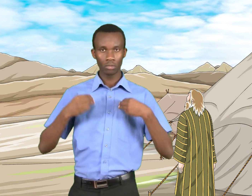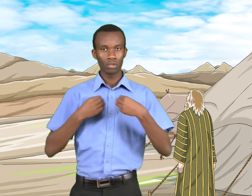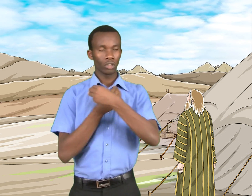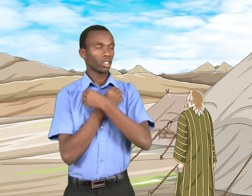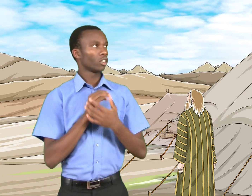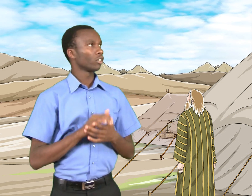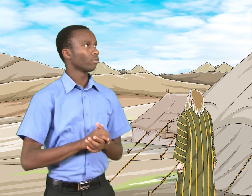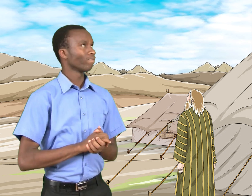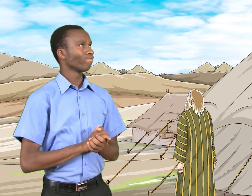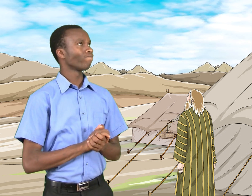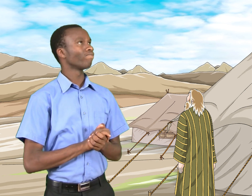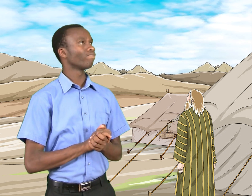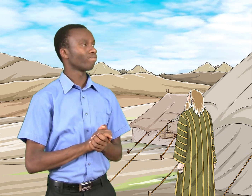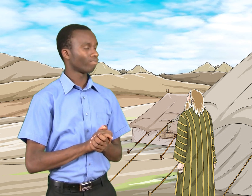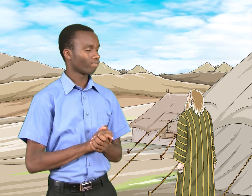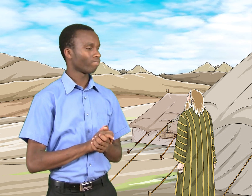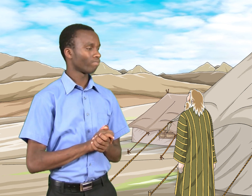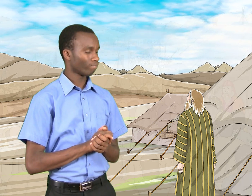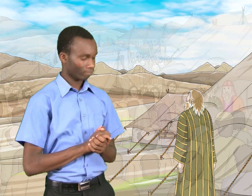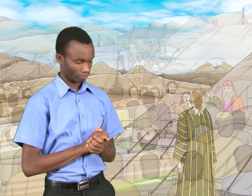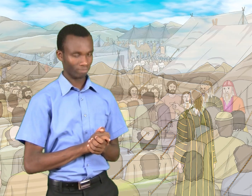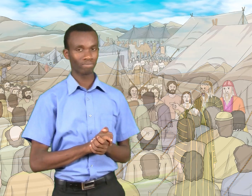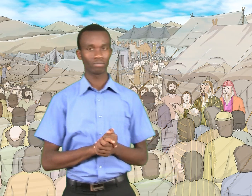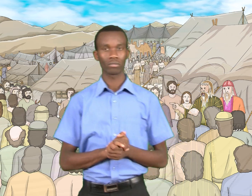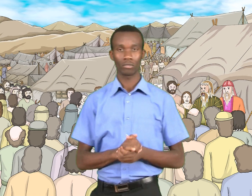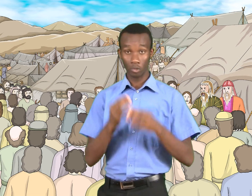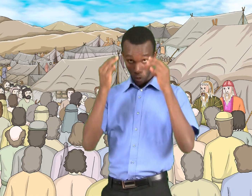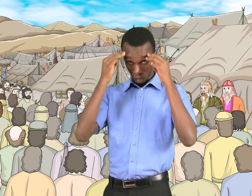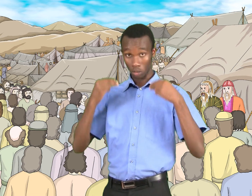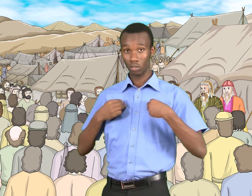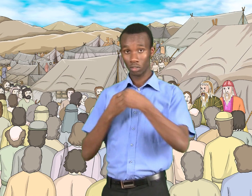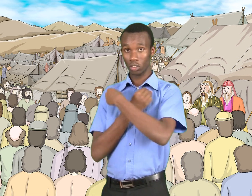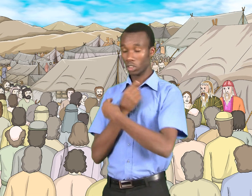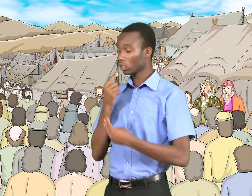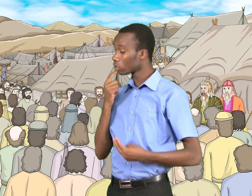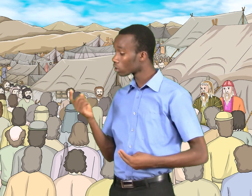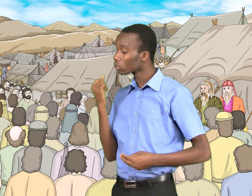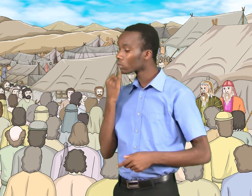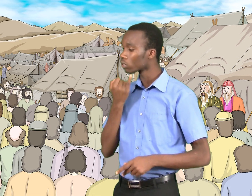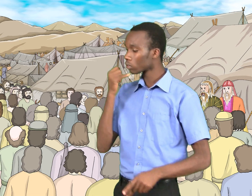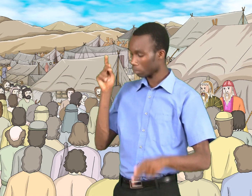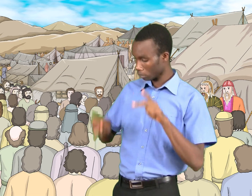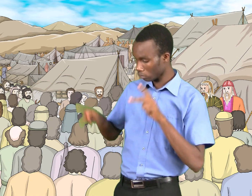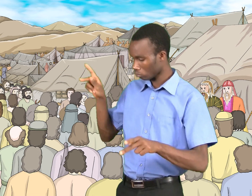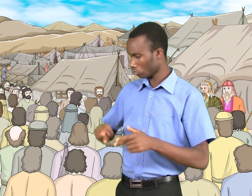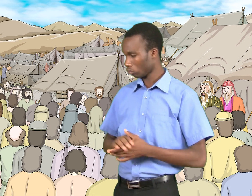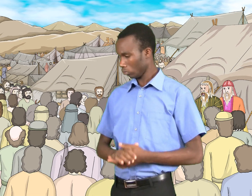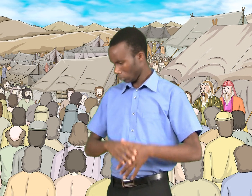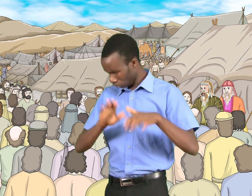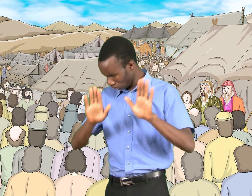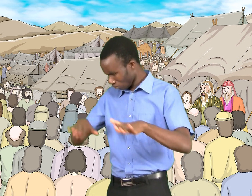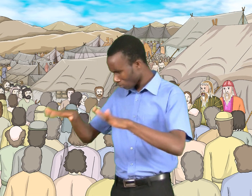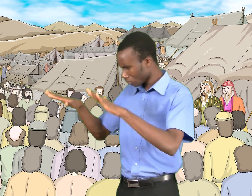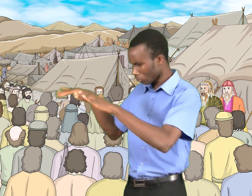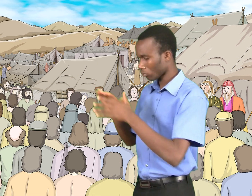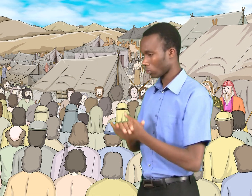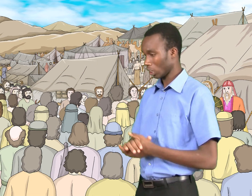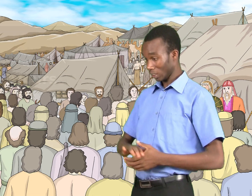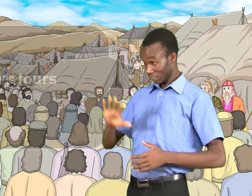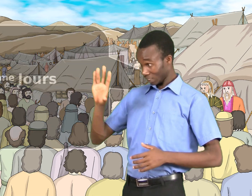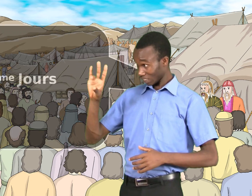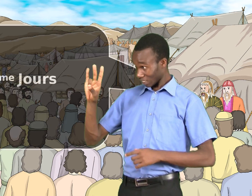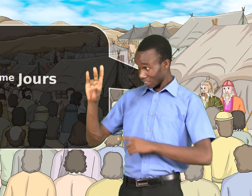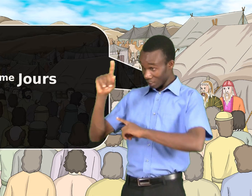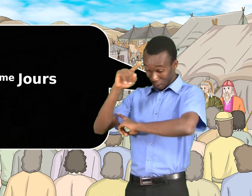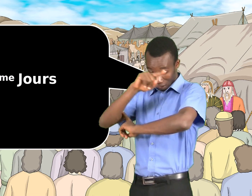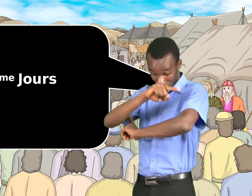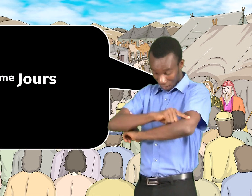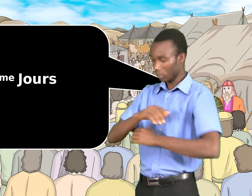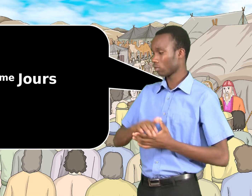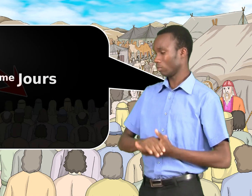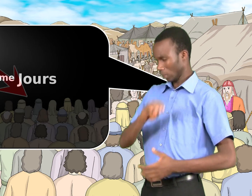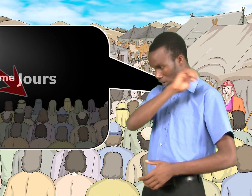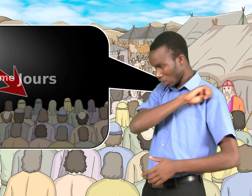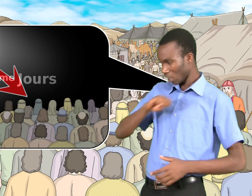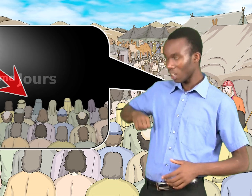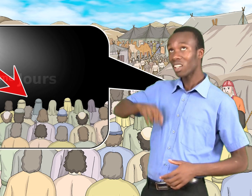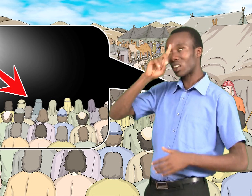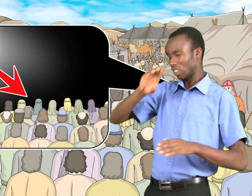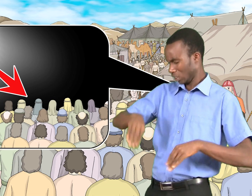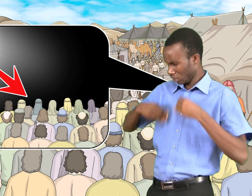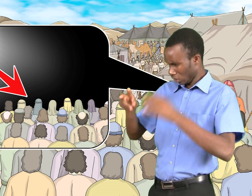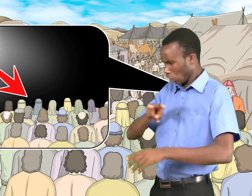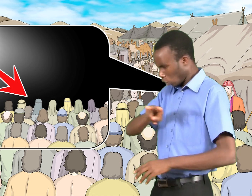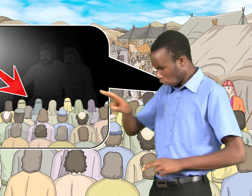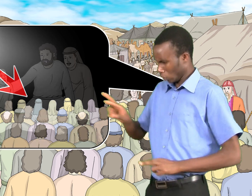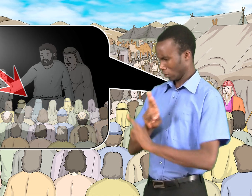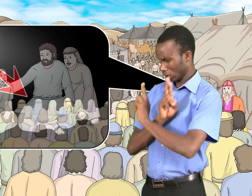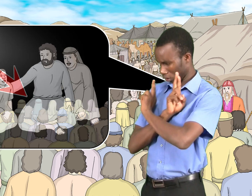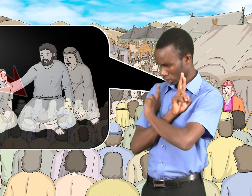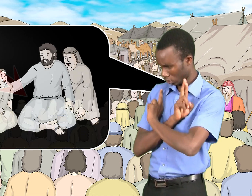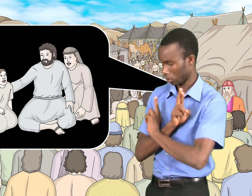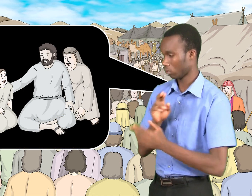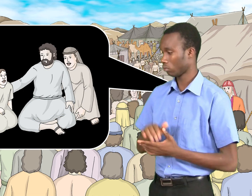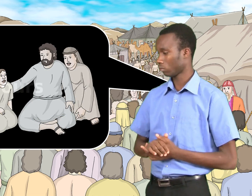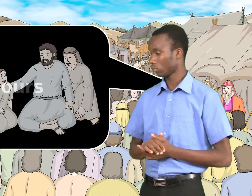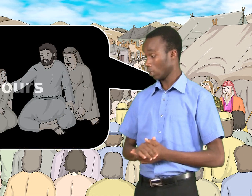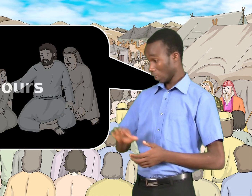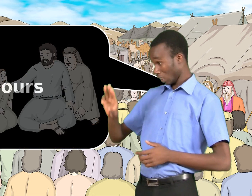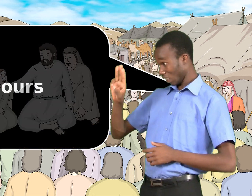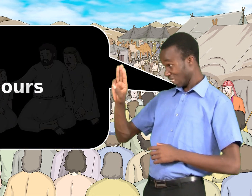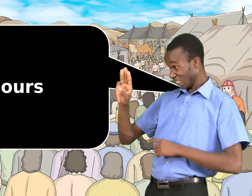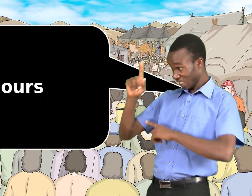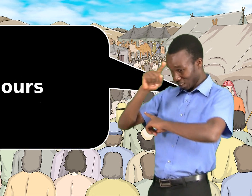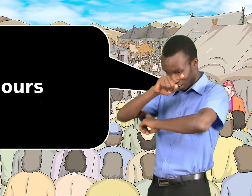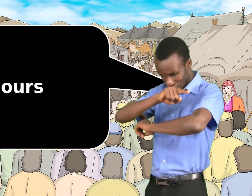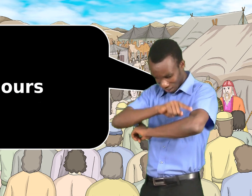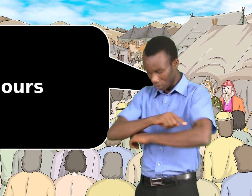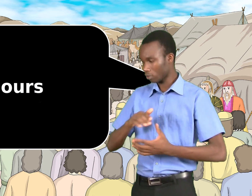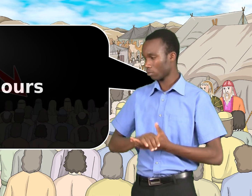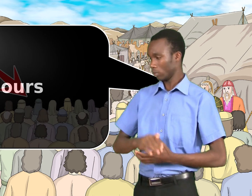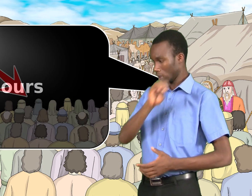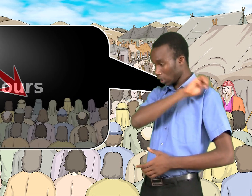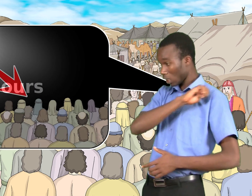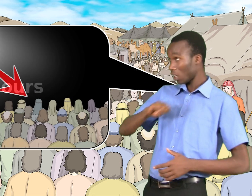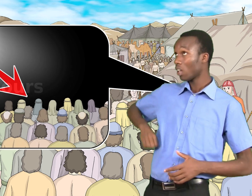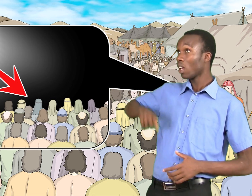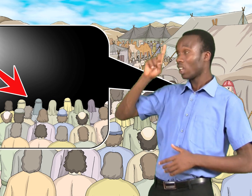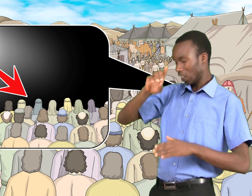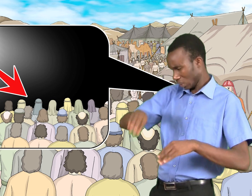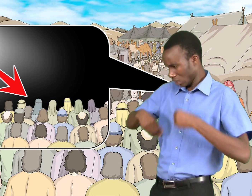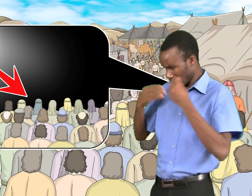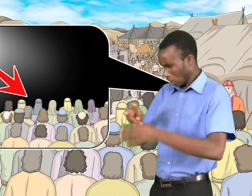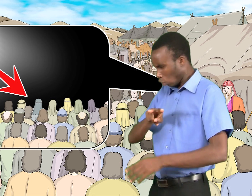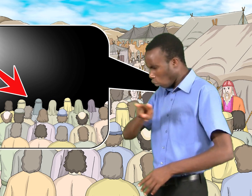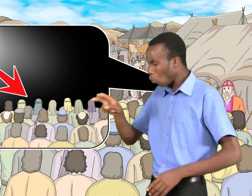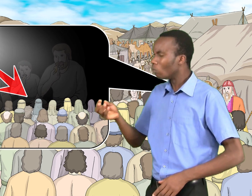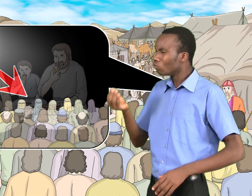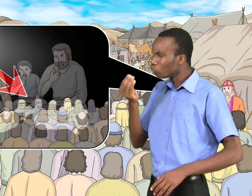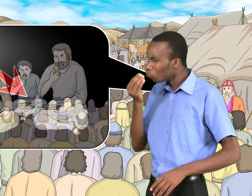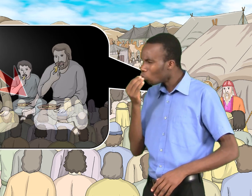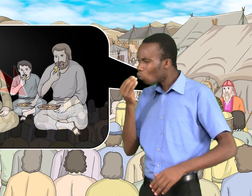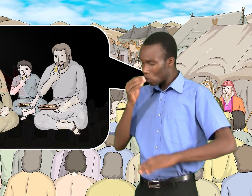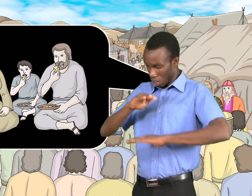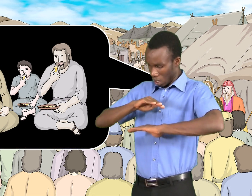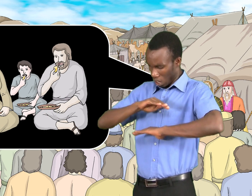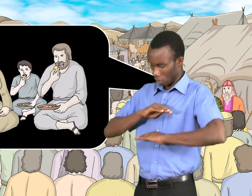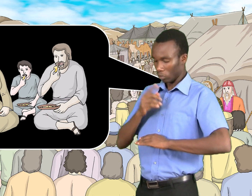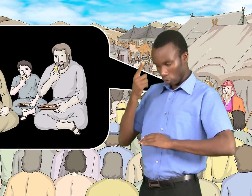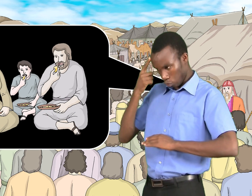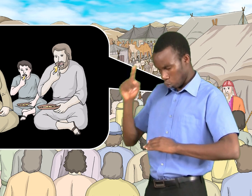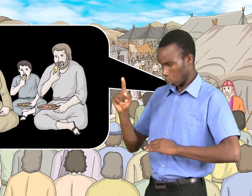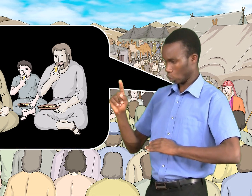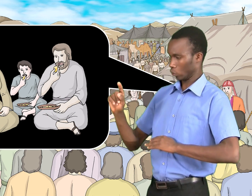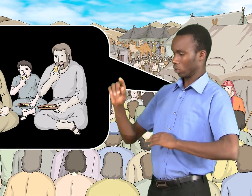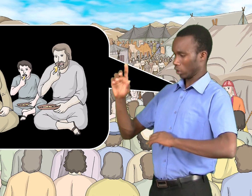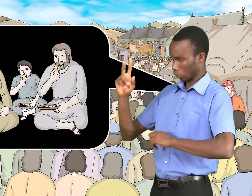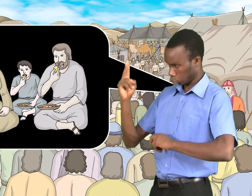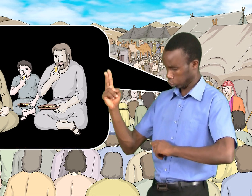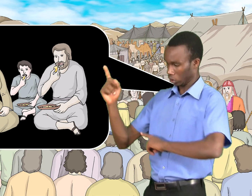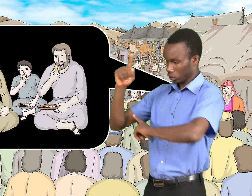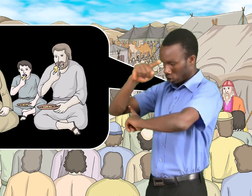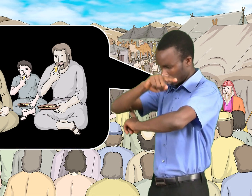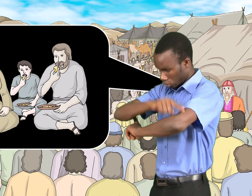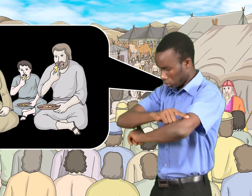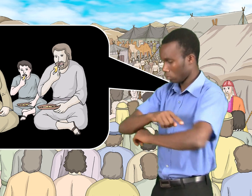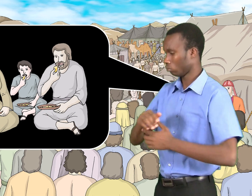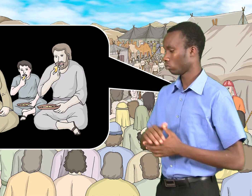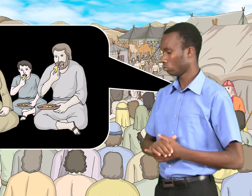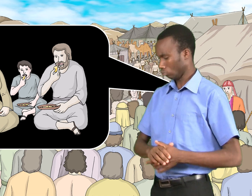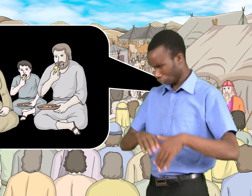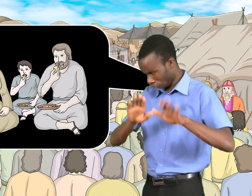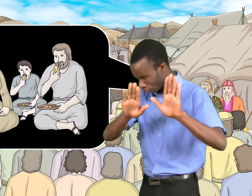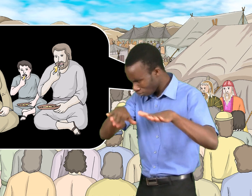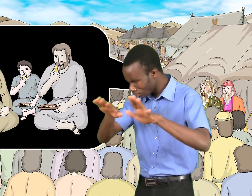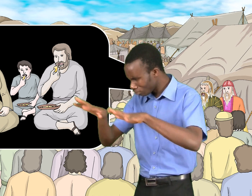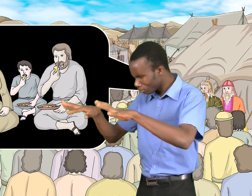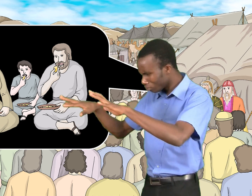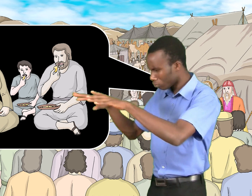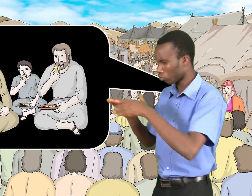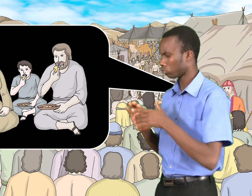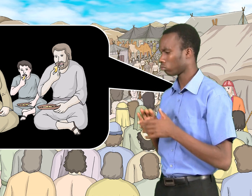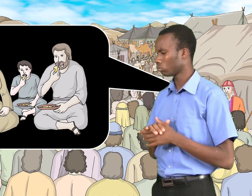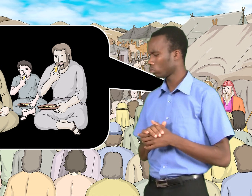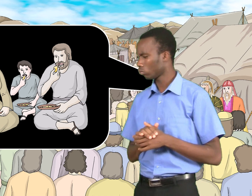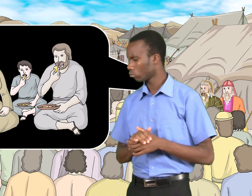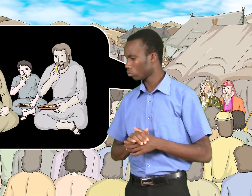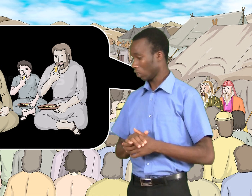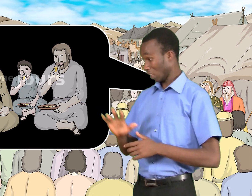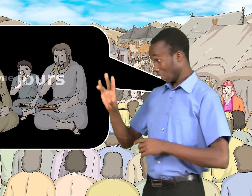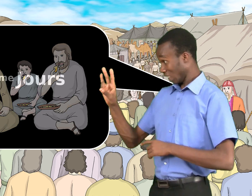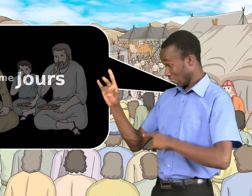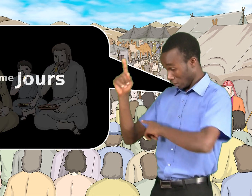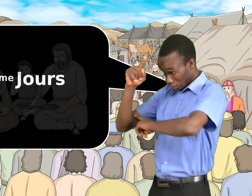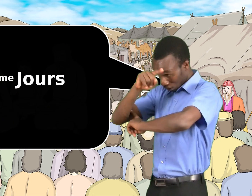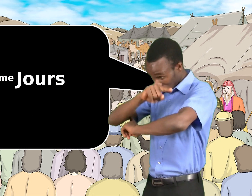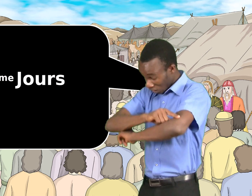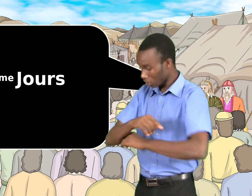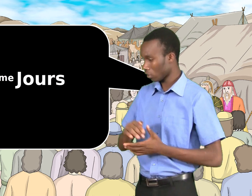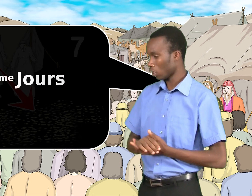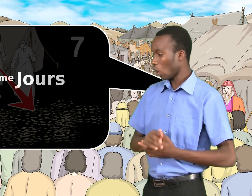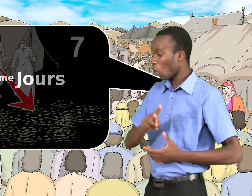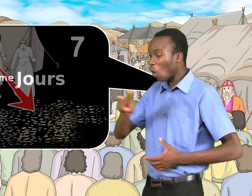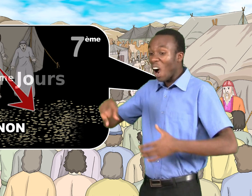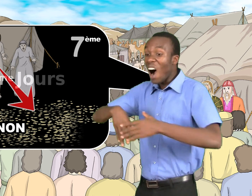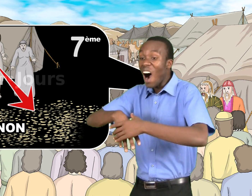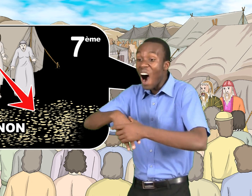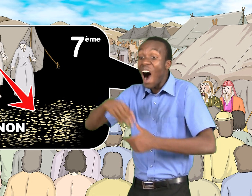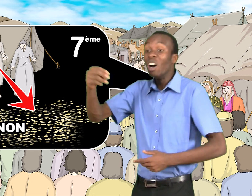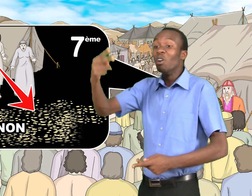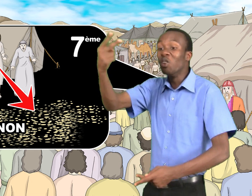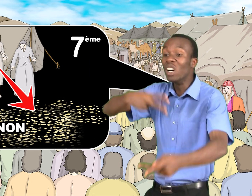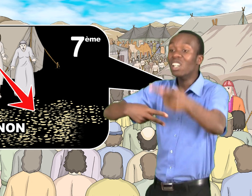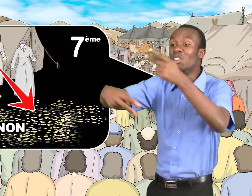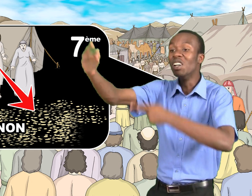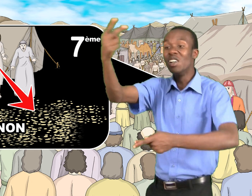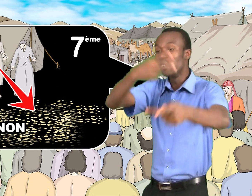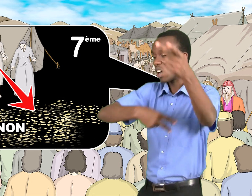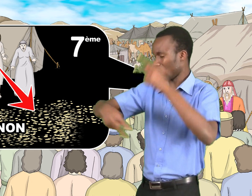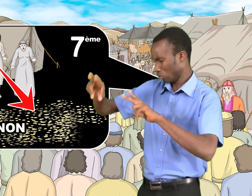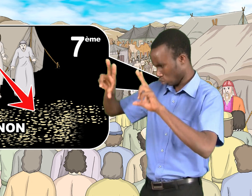Understand that the LORD has given you the Sabbath; that is why on the sixth day He will give you bread for two days.